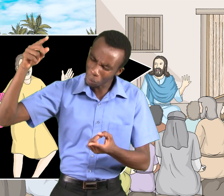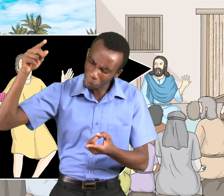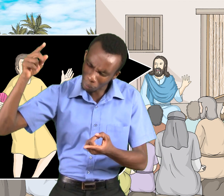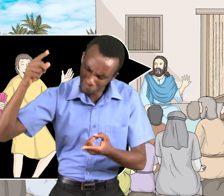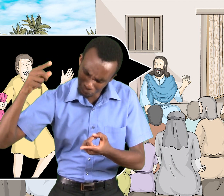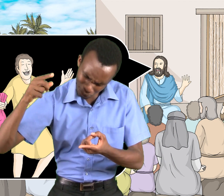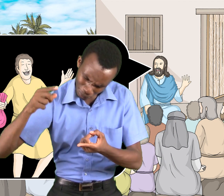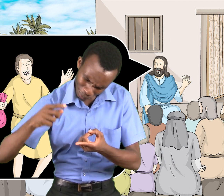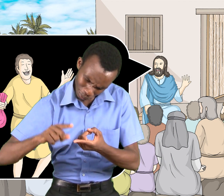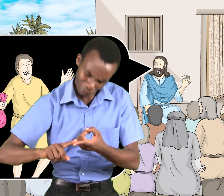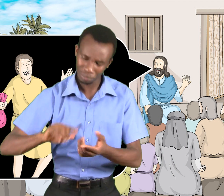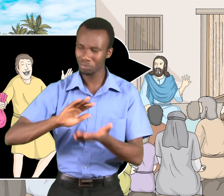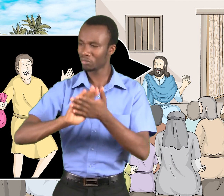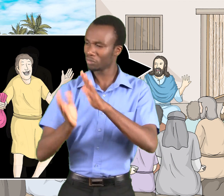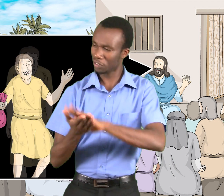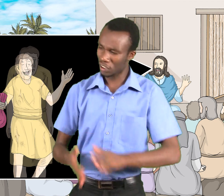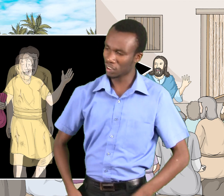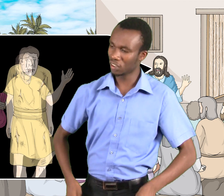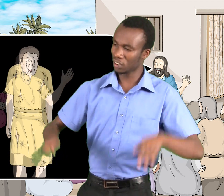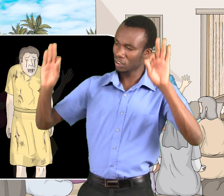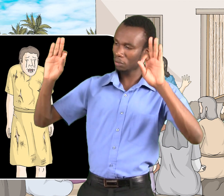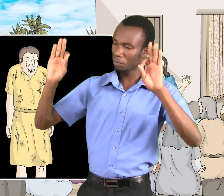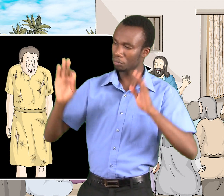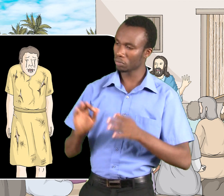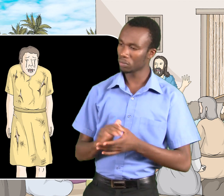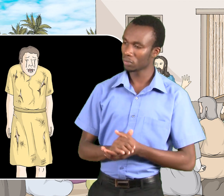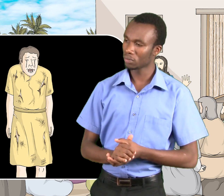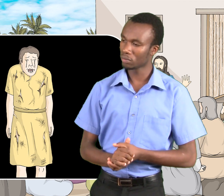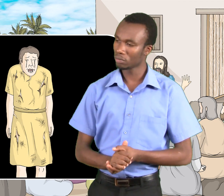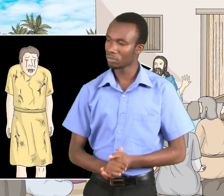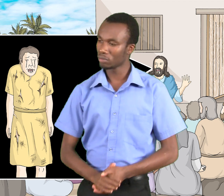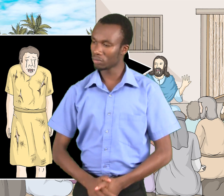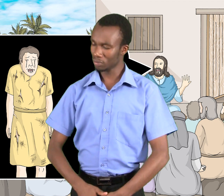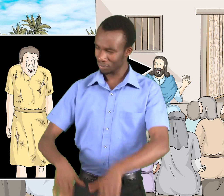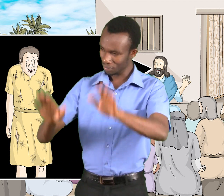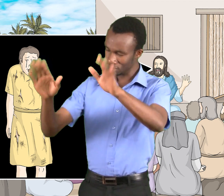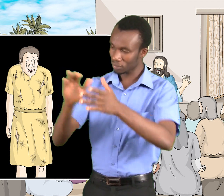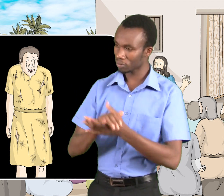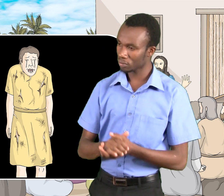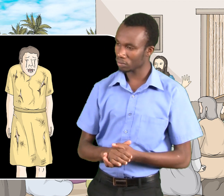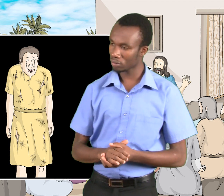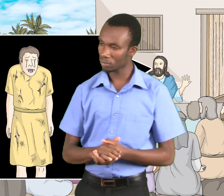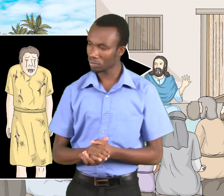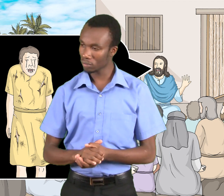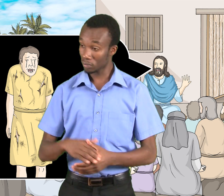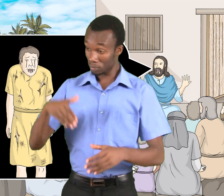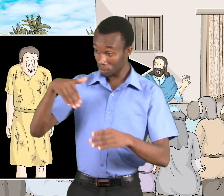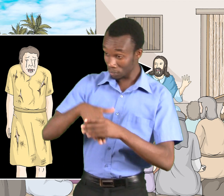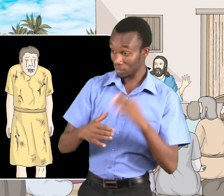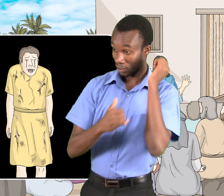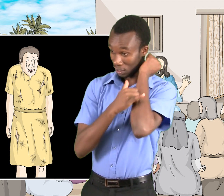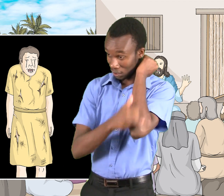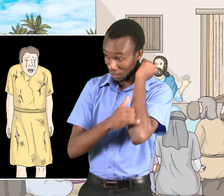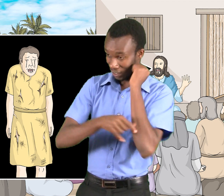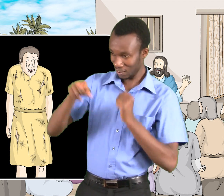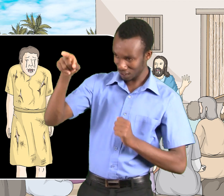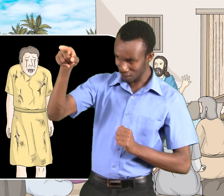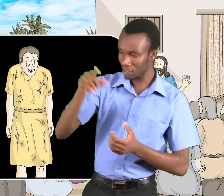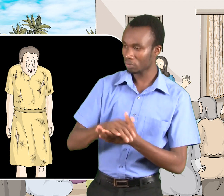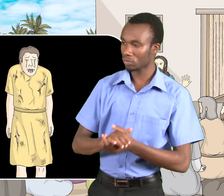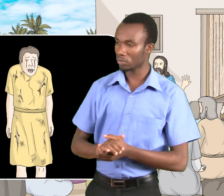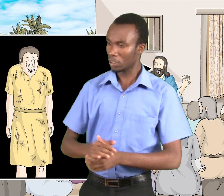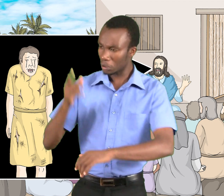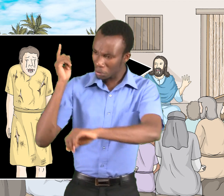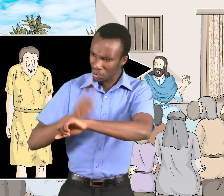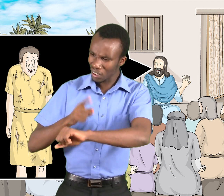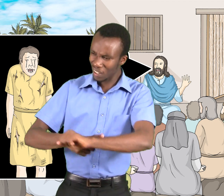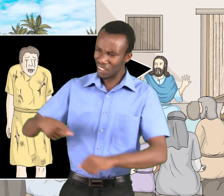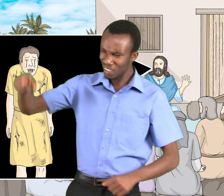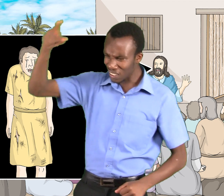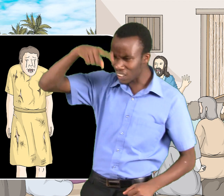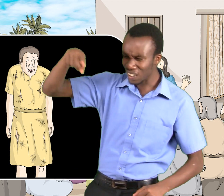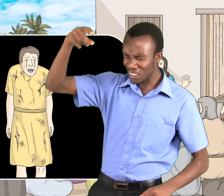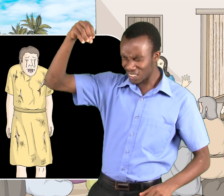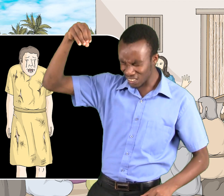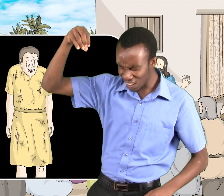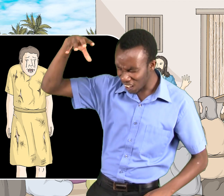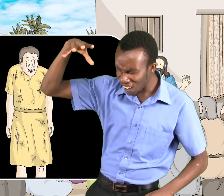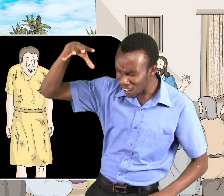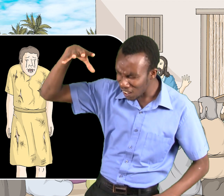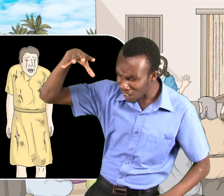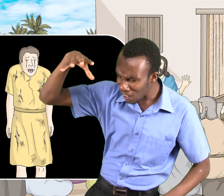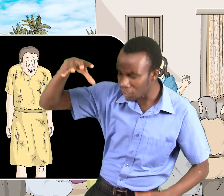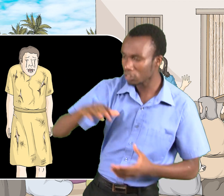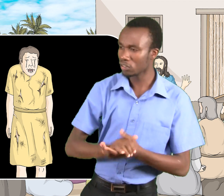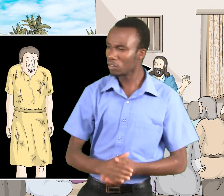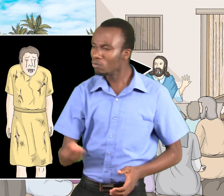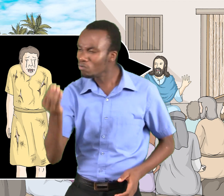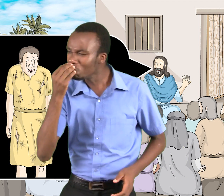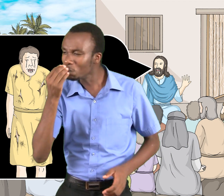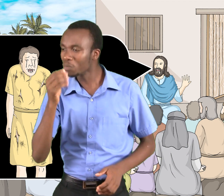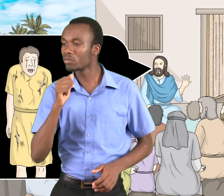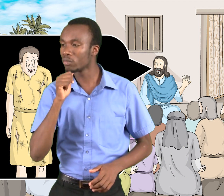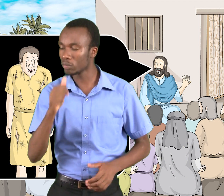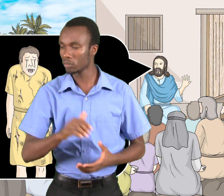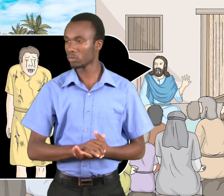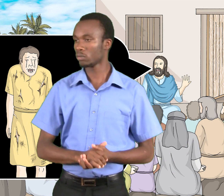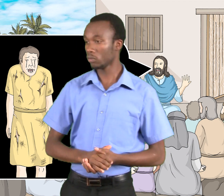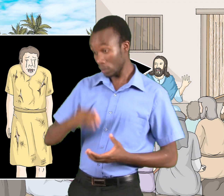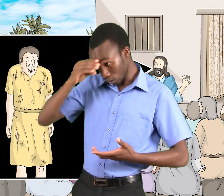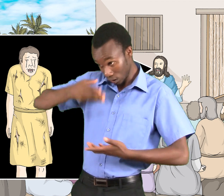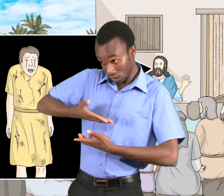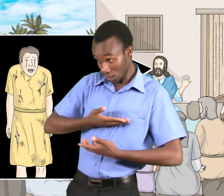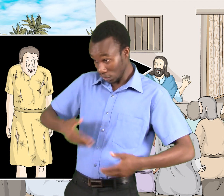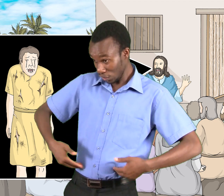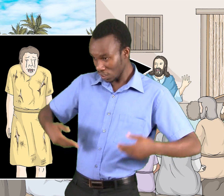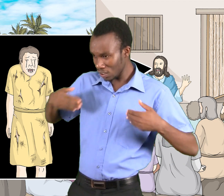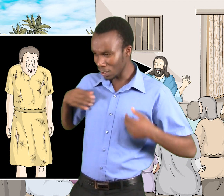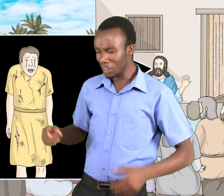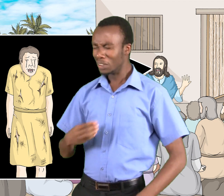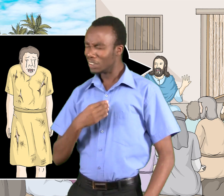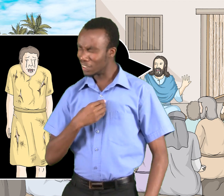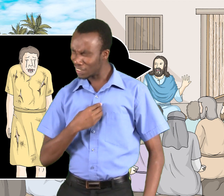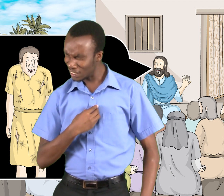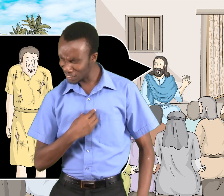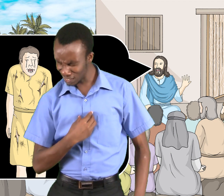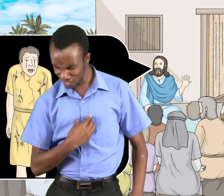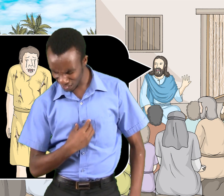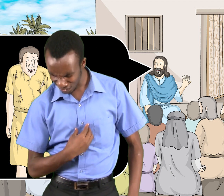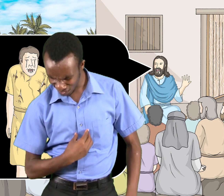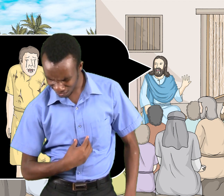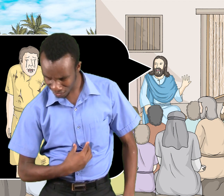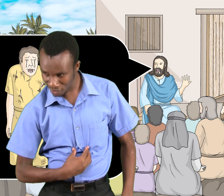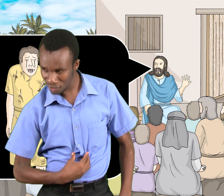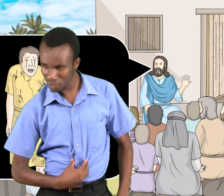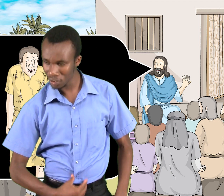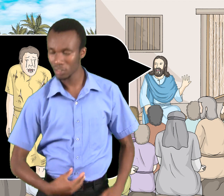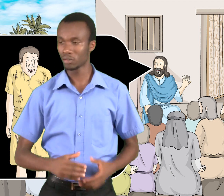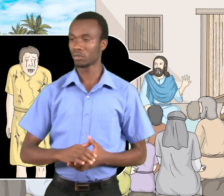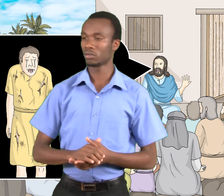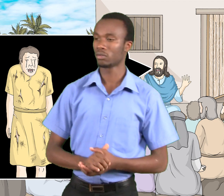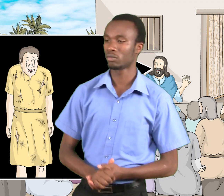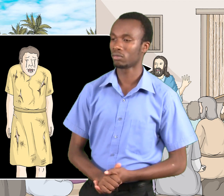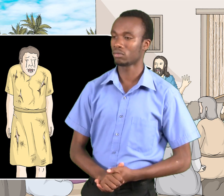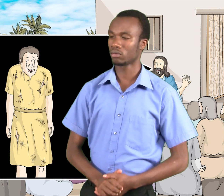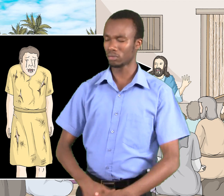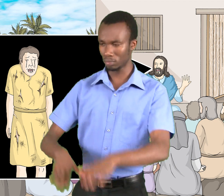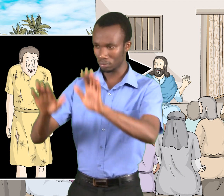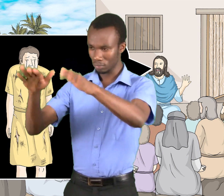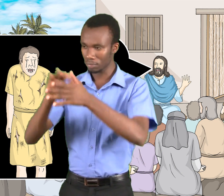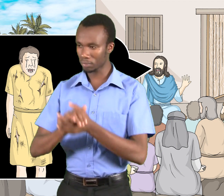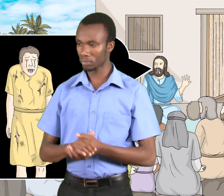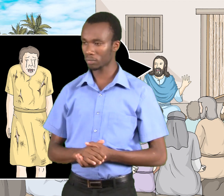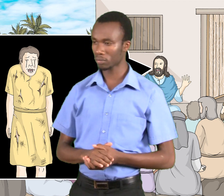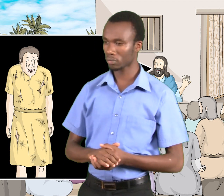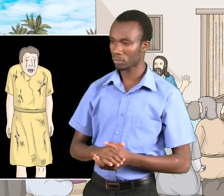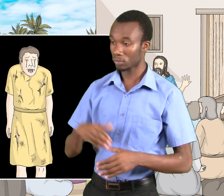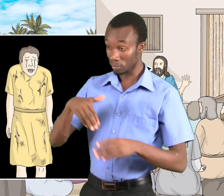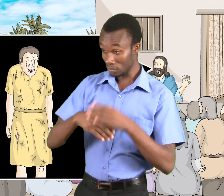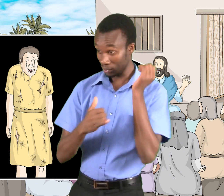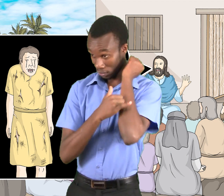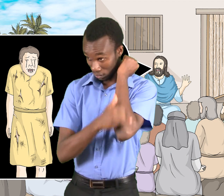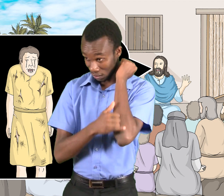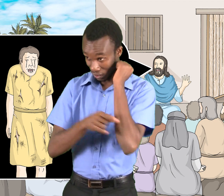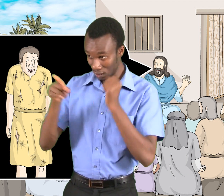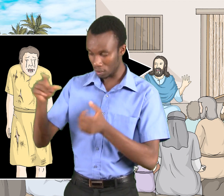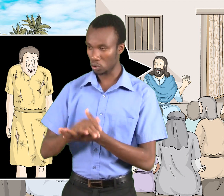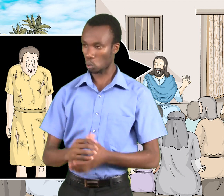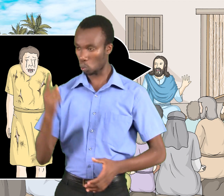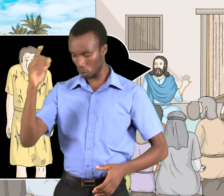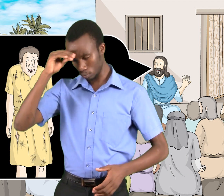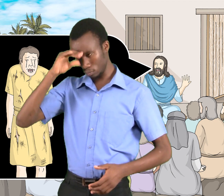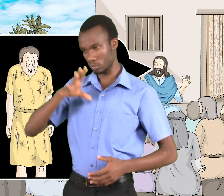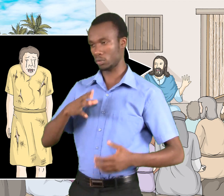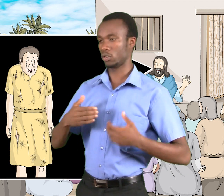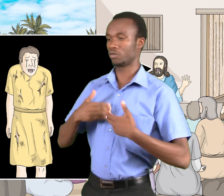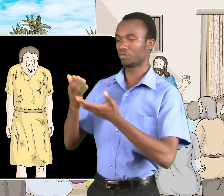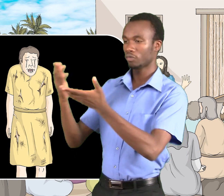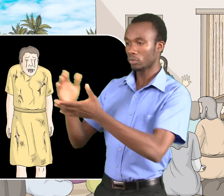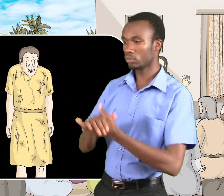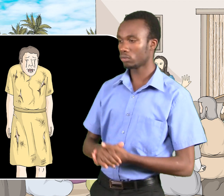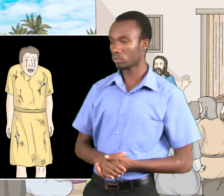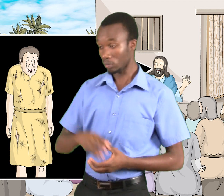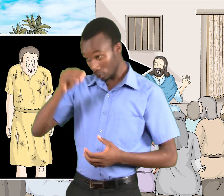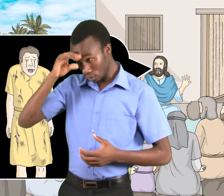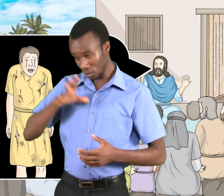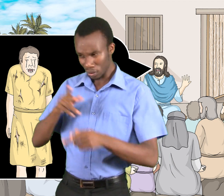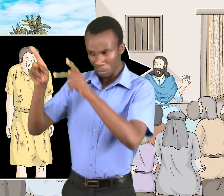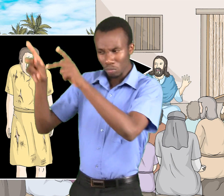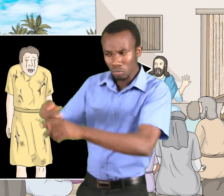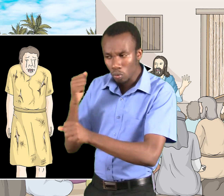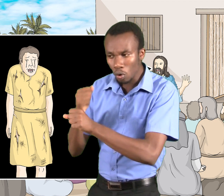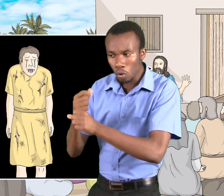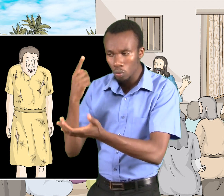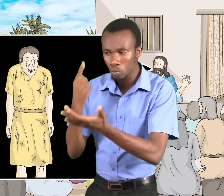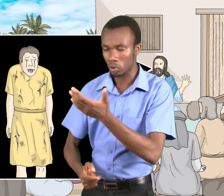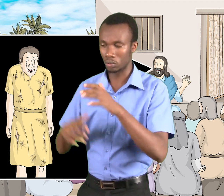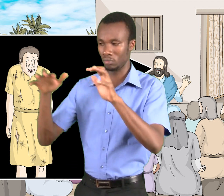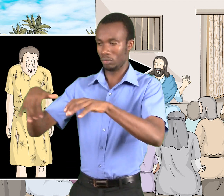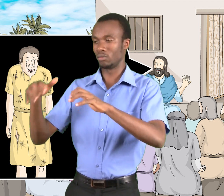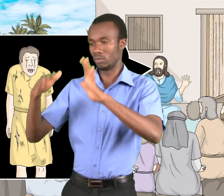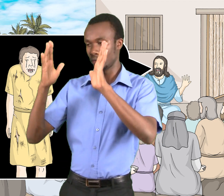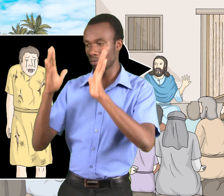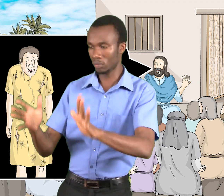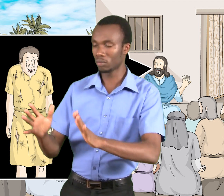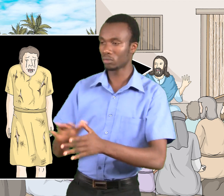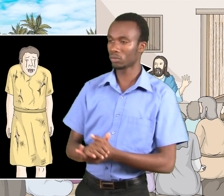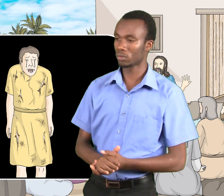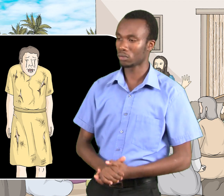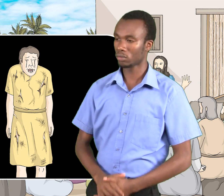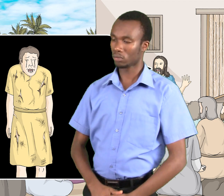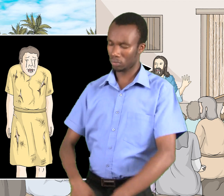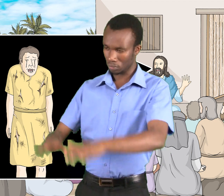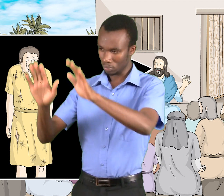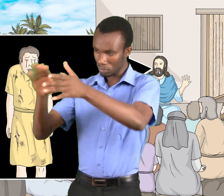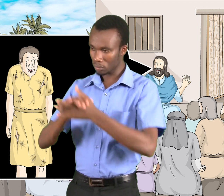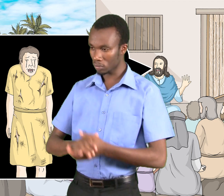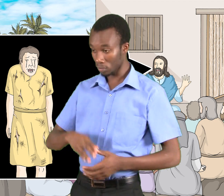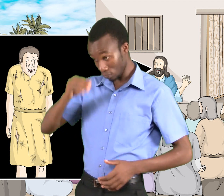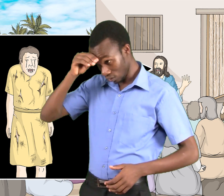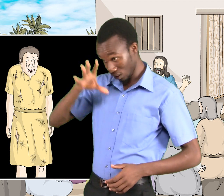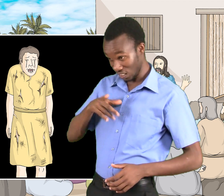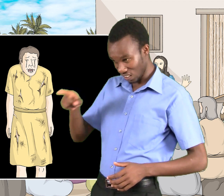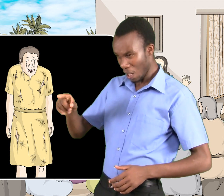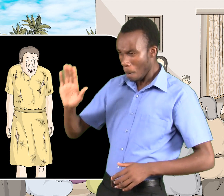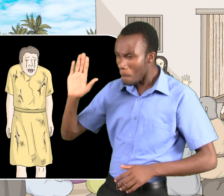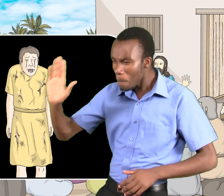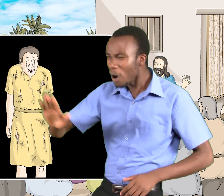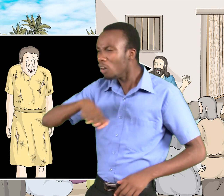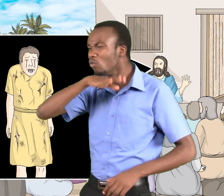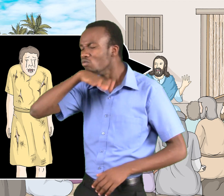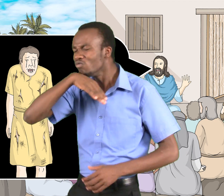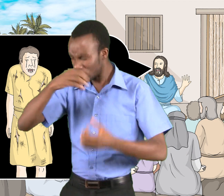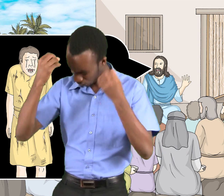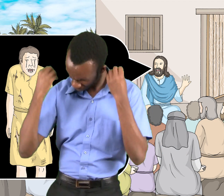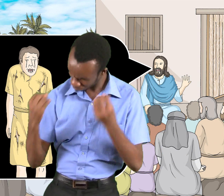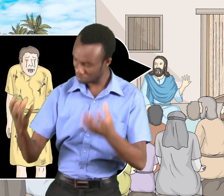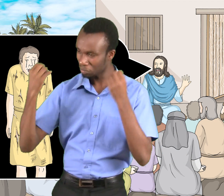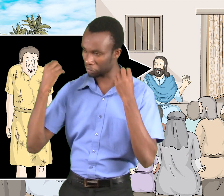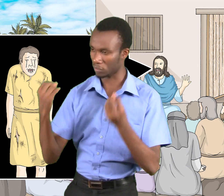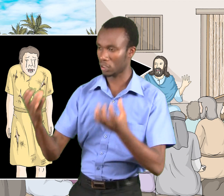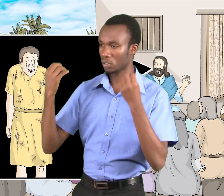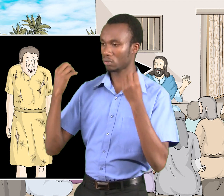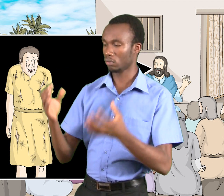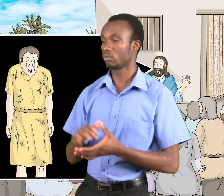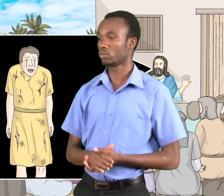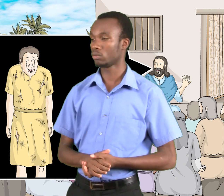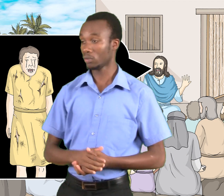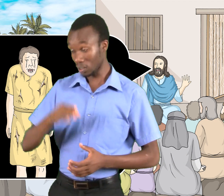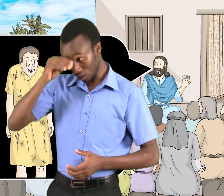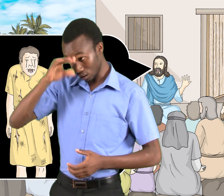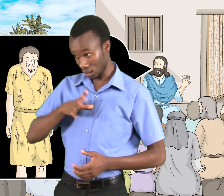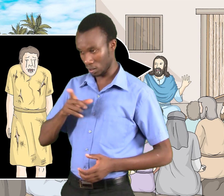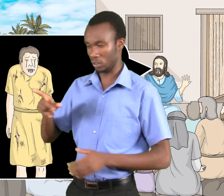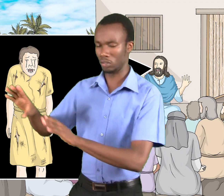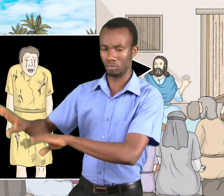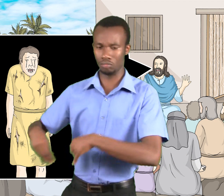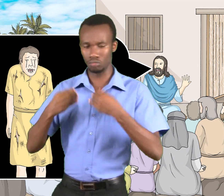After he had spent all he had, a severe famine swept through that country, and he began to be in need.